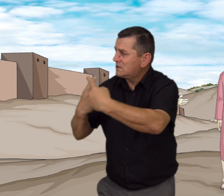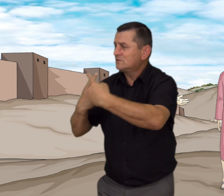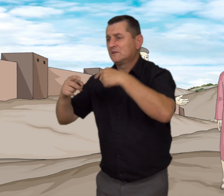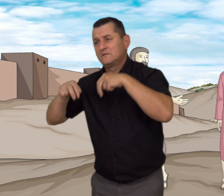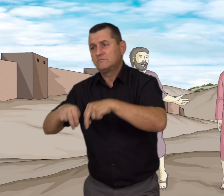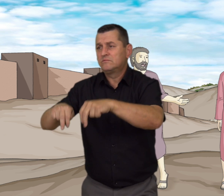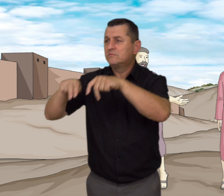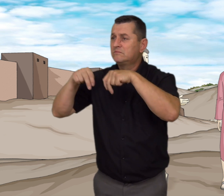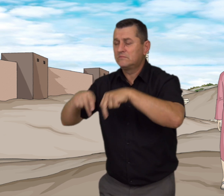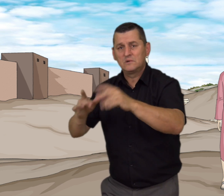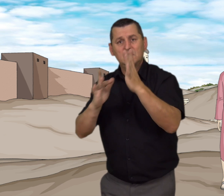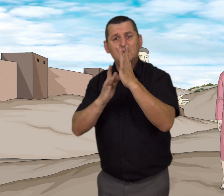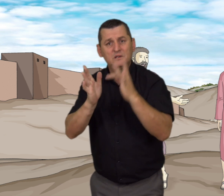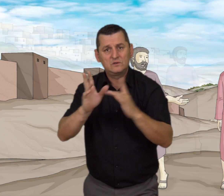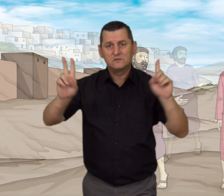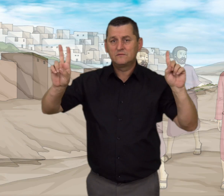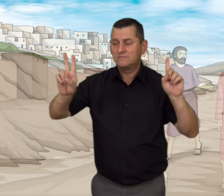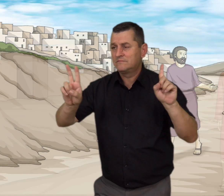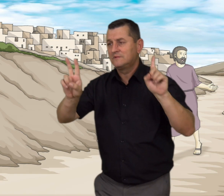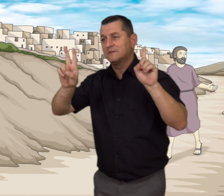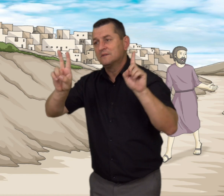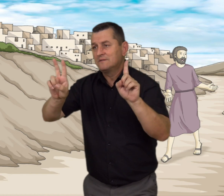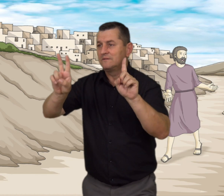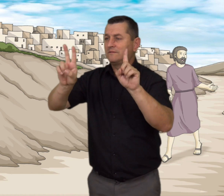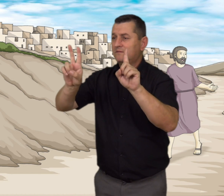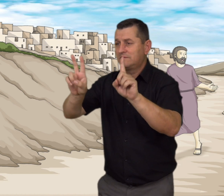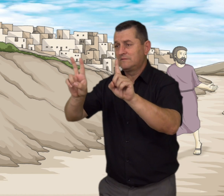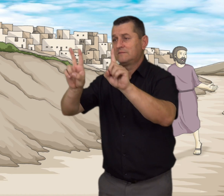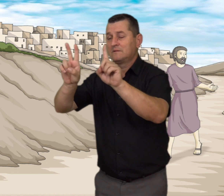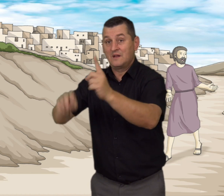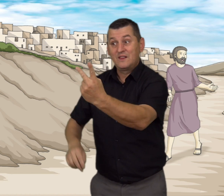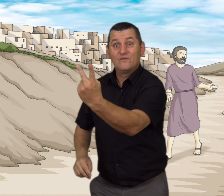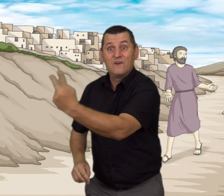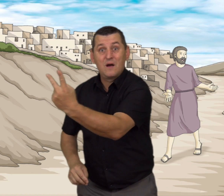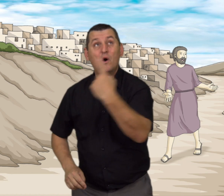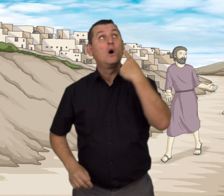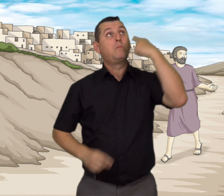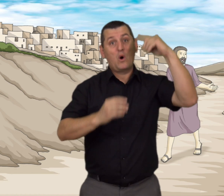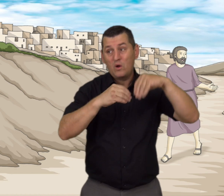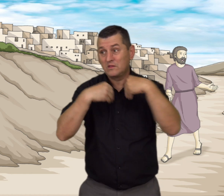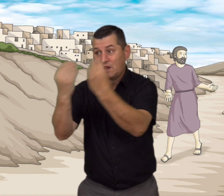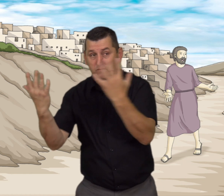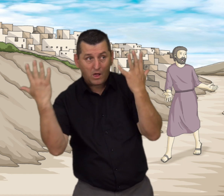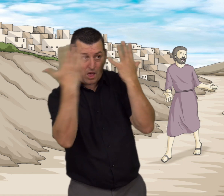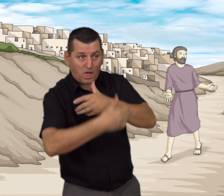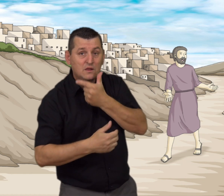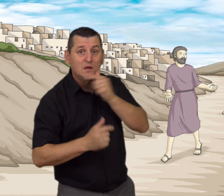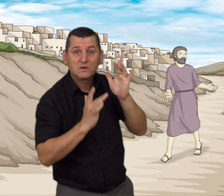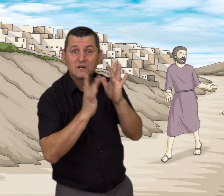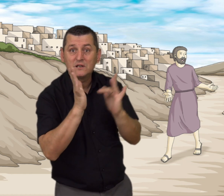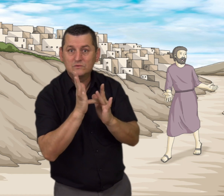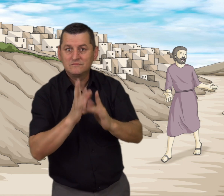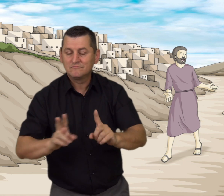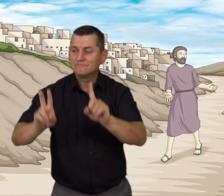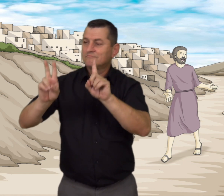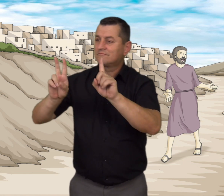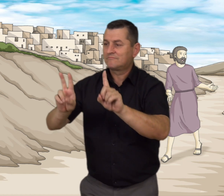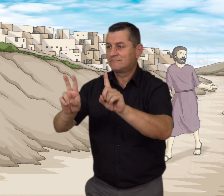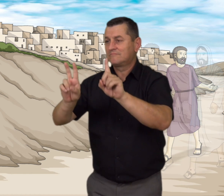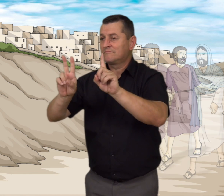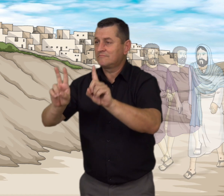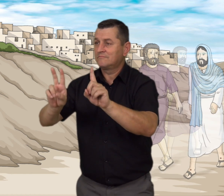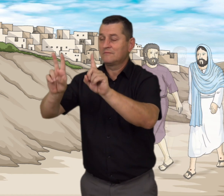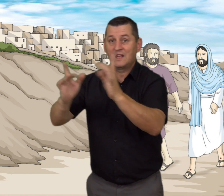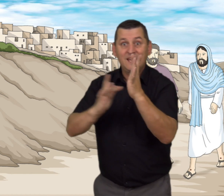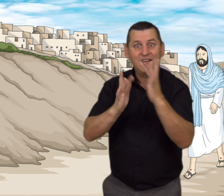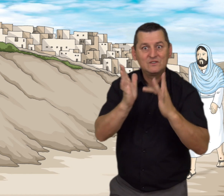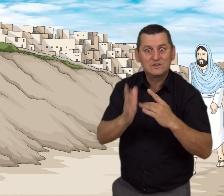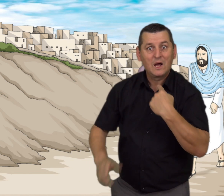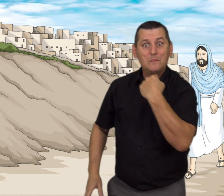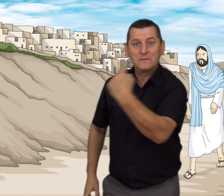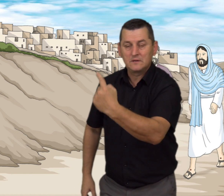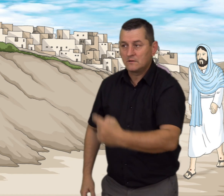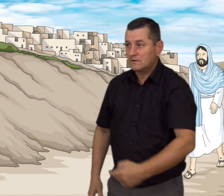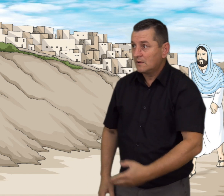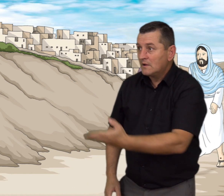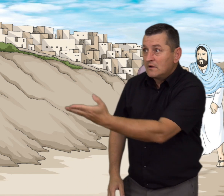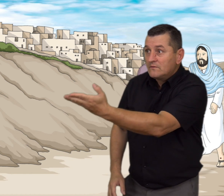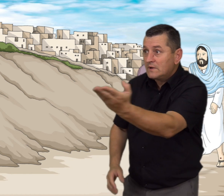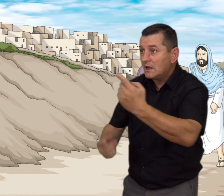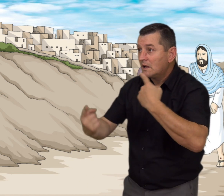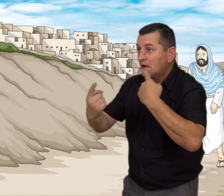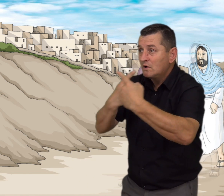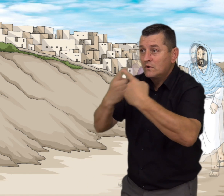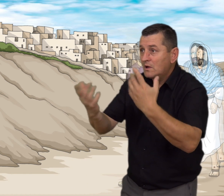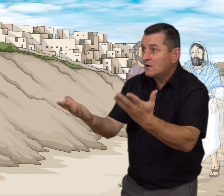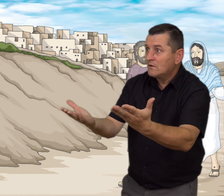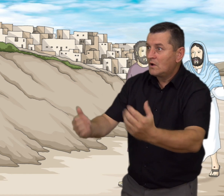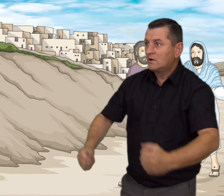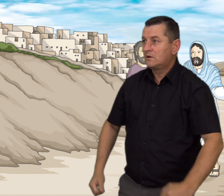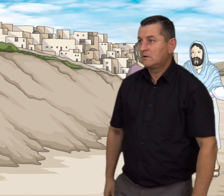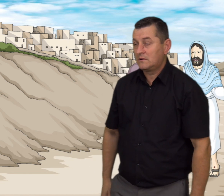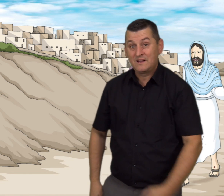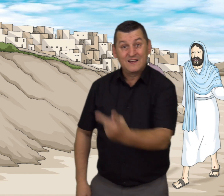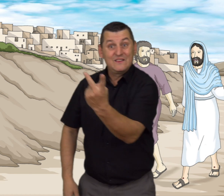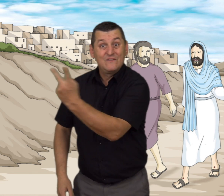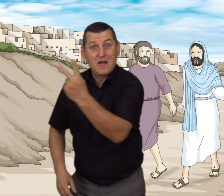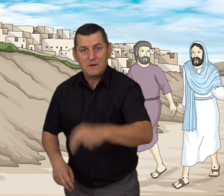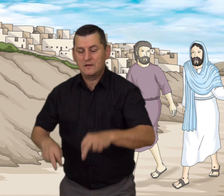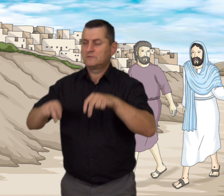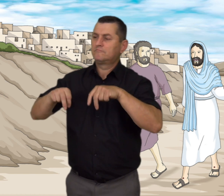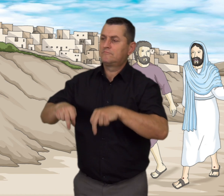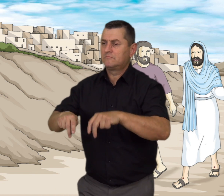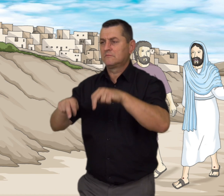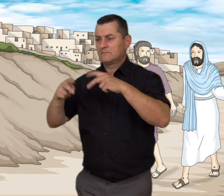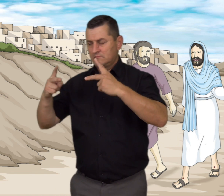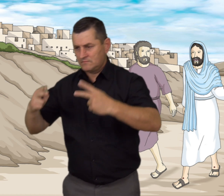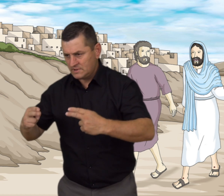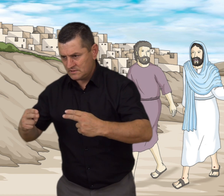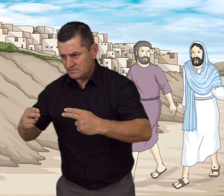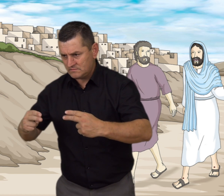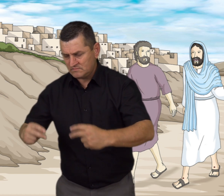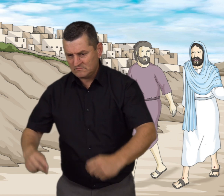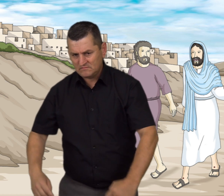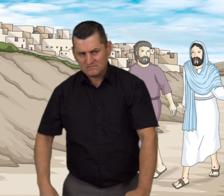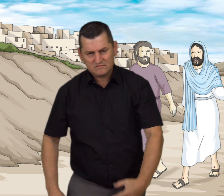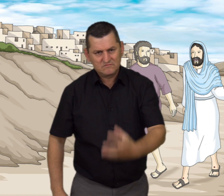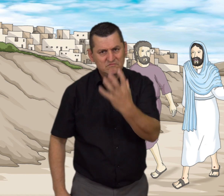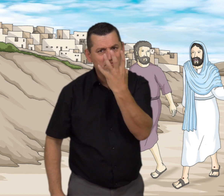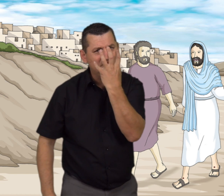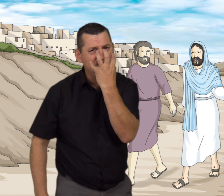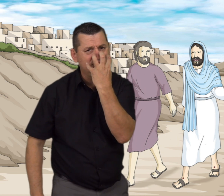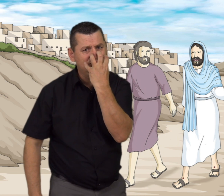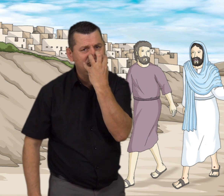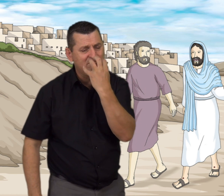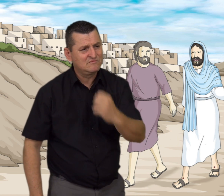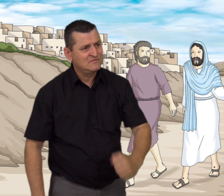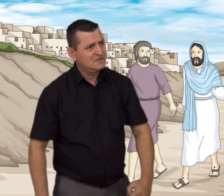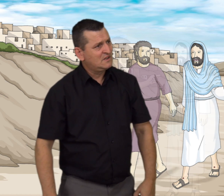And as they talked and deliberated, Jesus Himself came up and walked along with them. But their eyes were kept from recognizing Him.